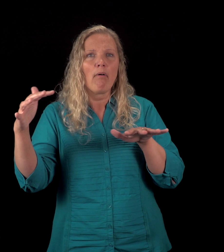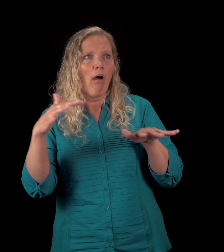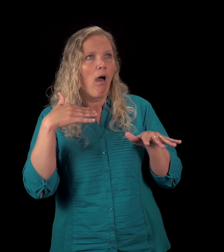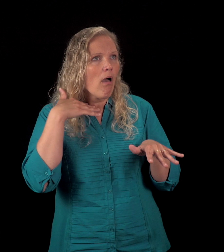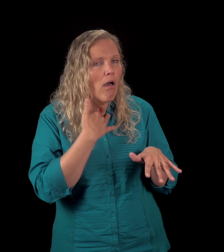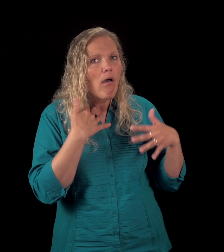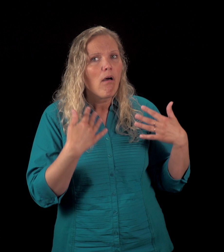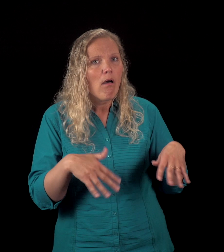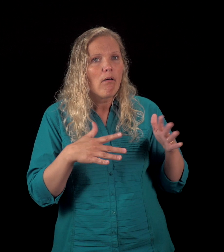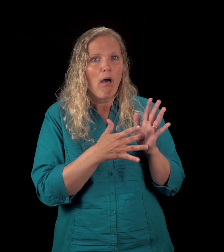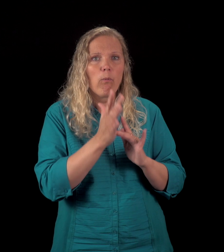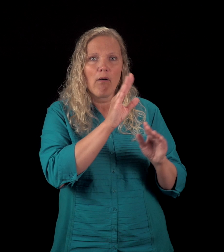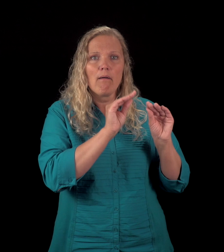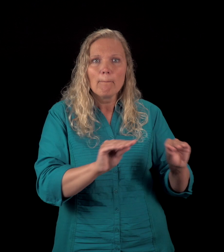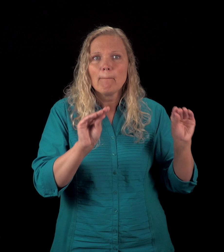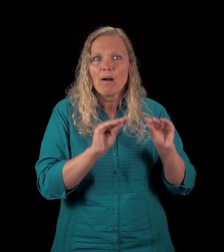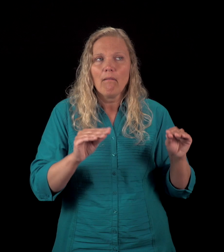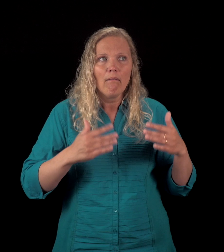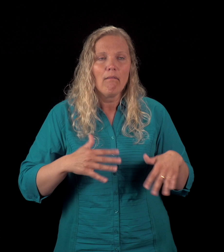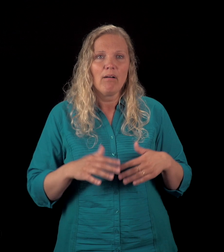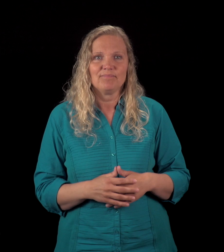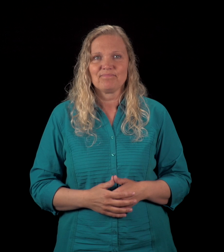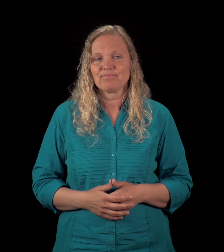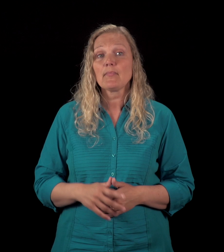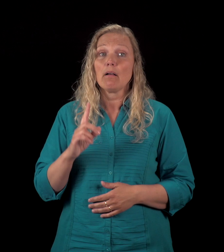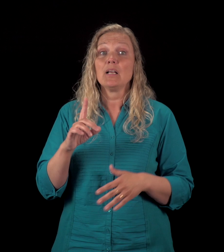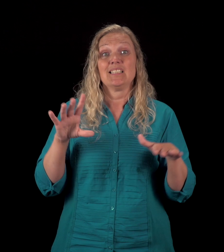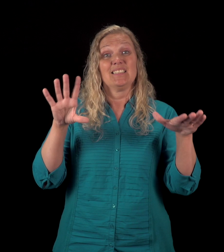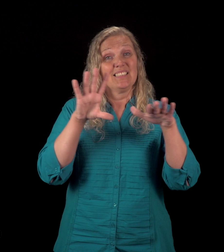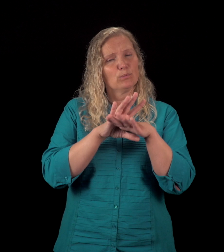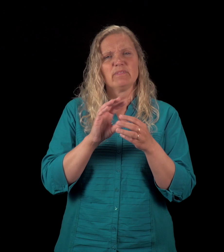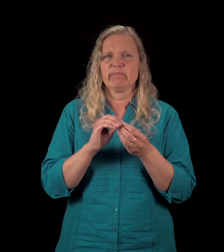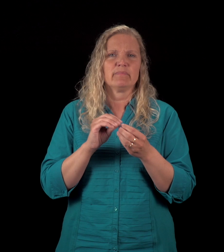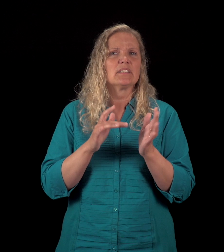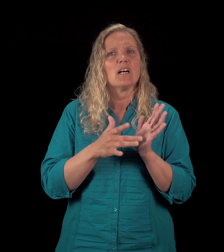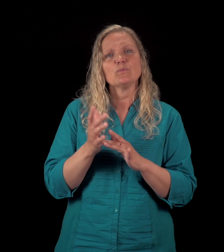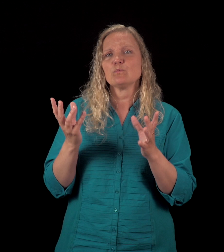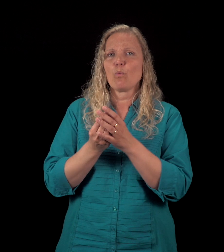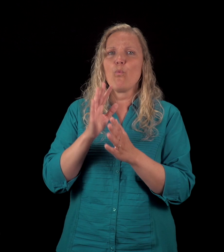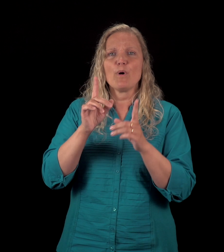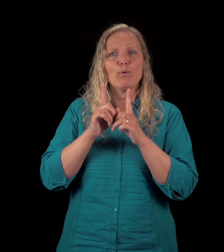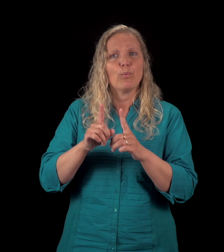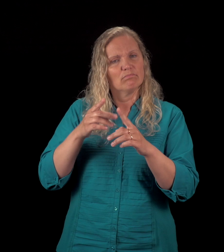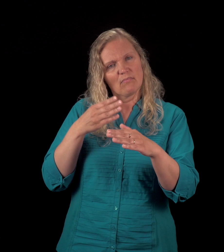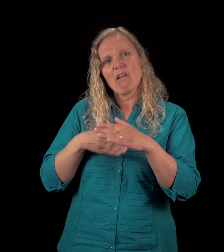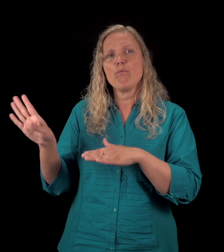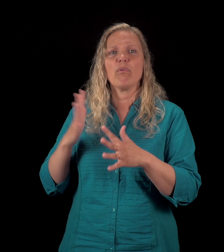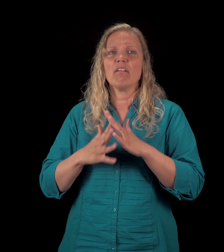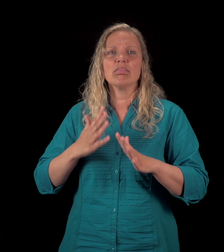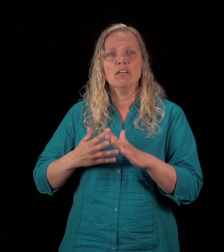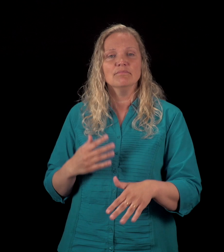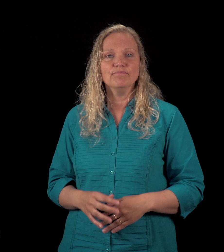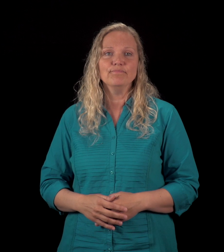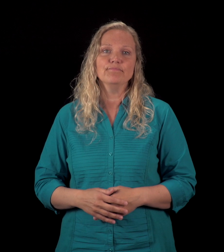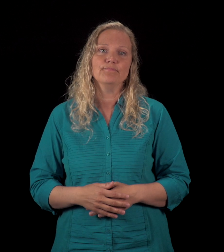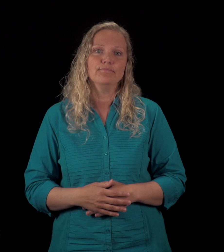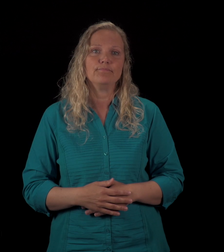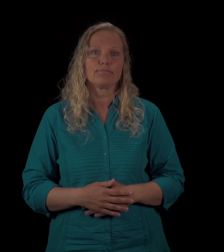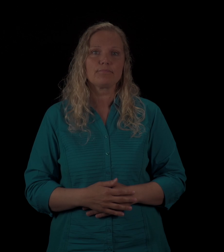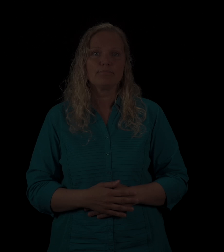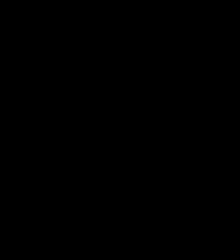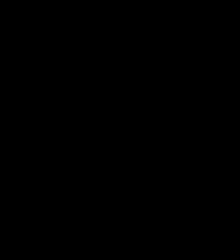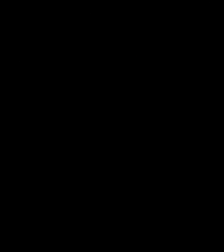And when evening came, Jesus and His disciples went out of the city.